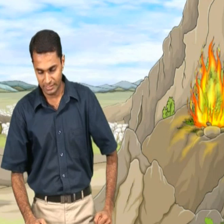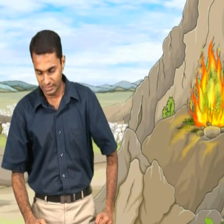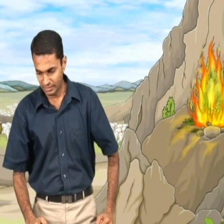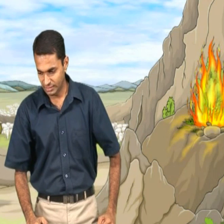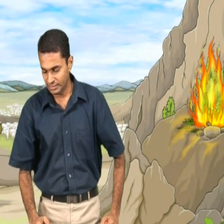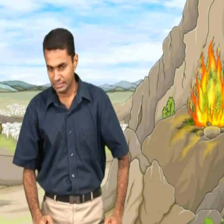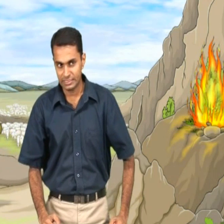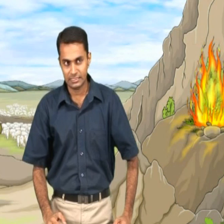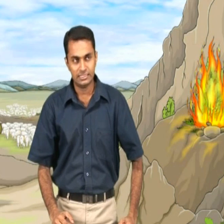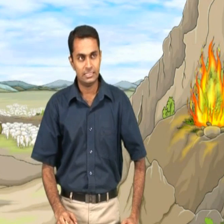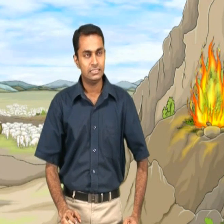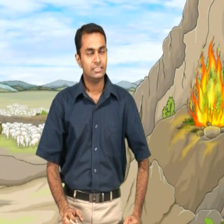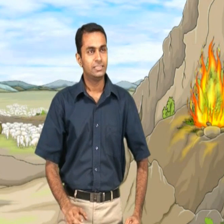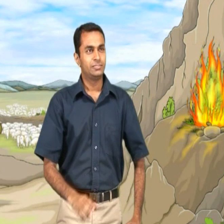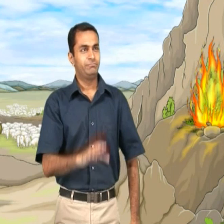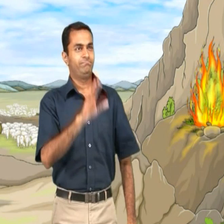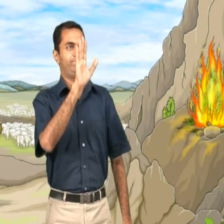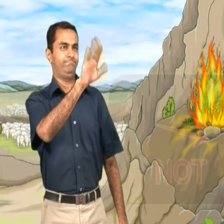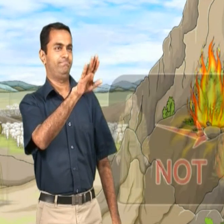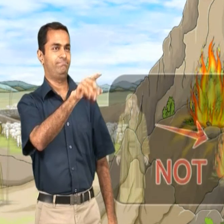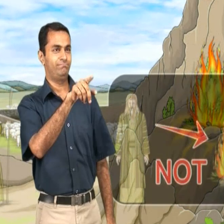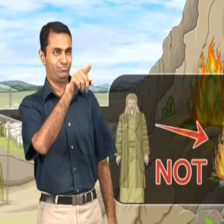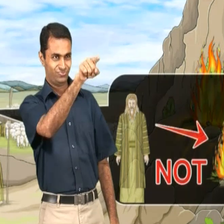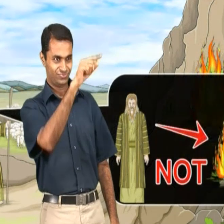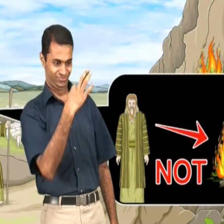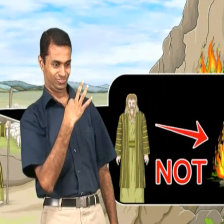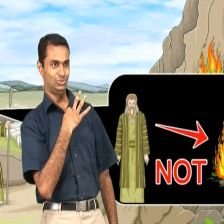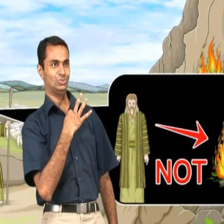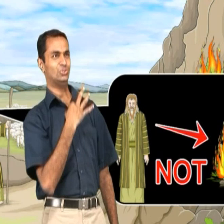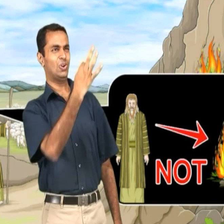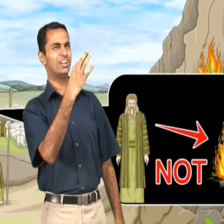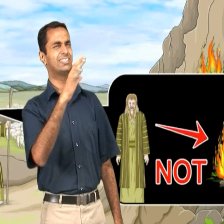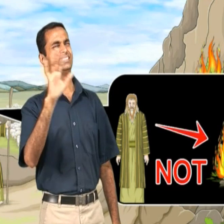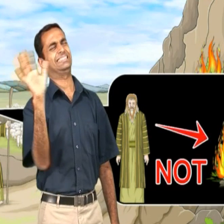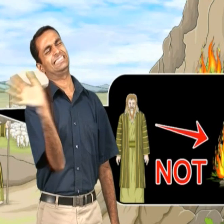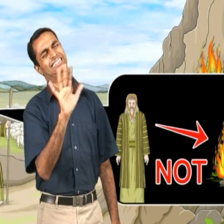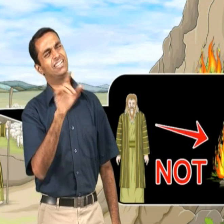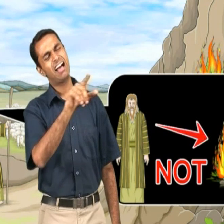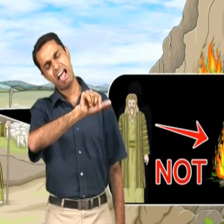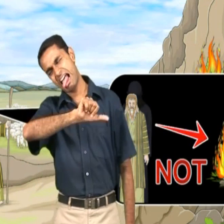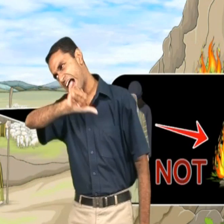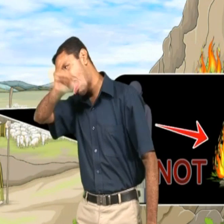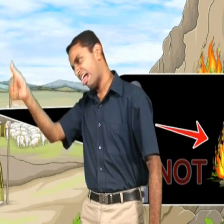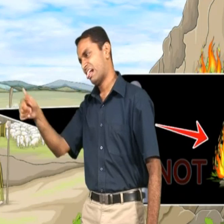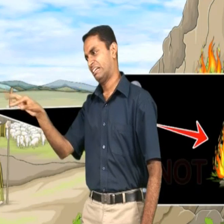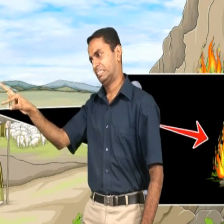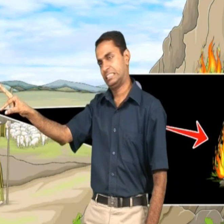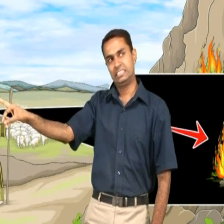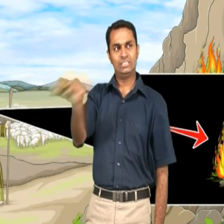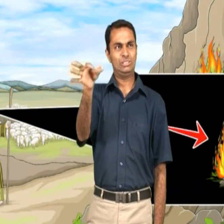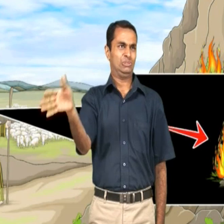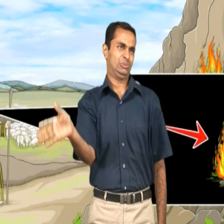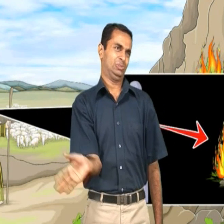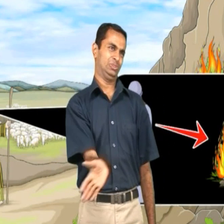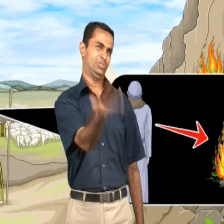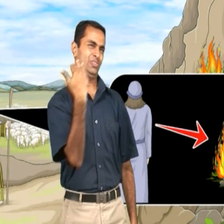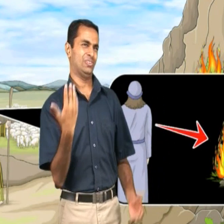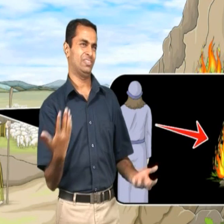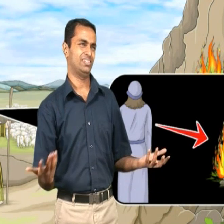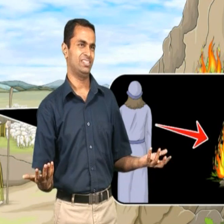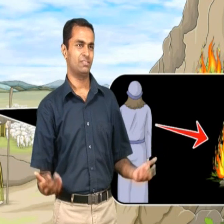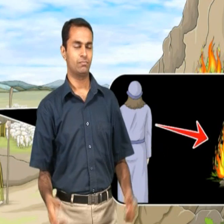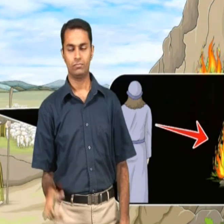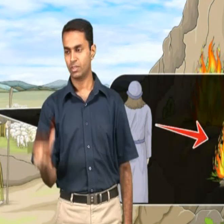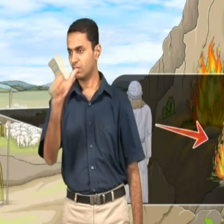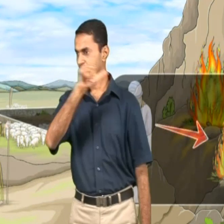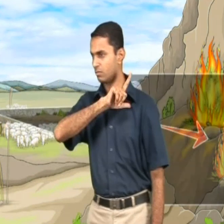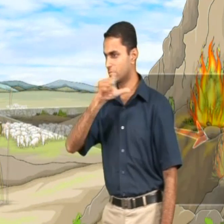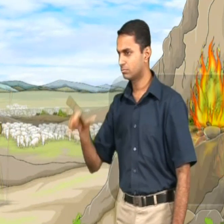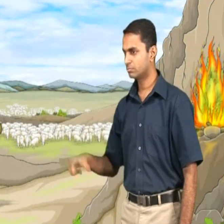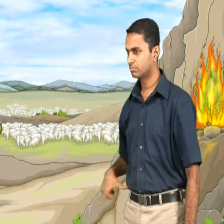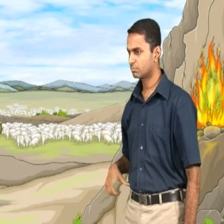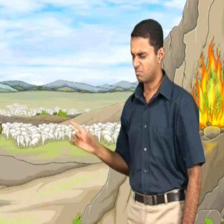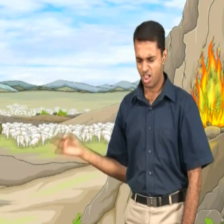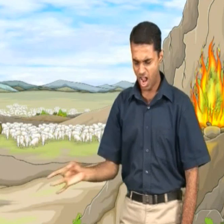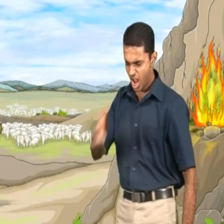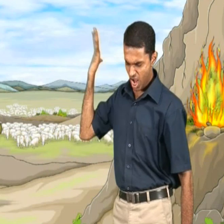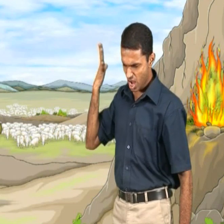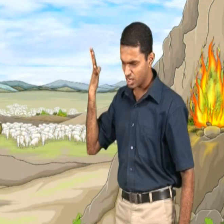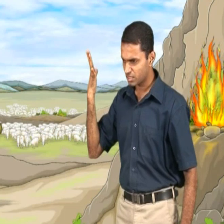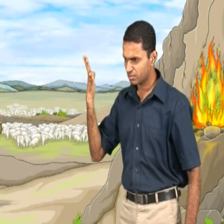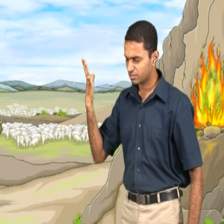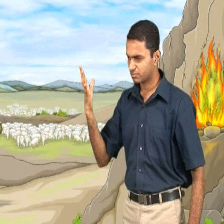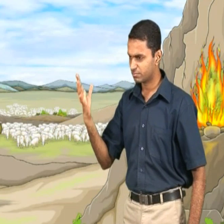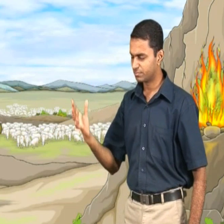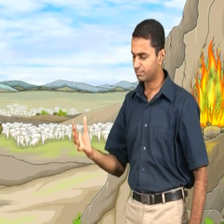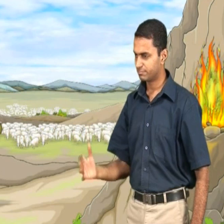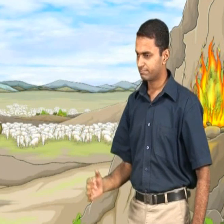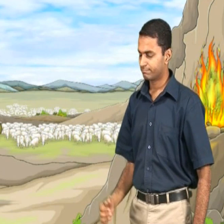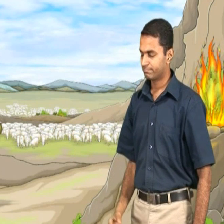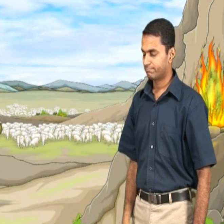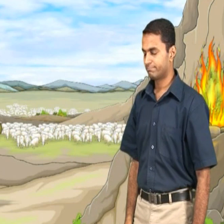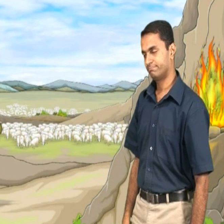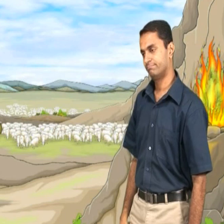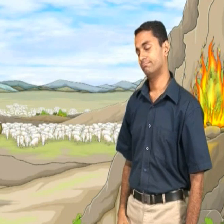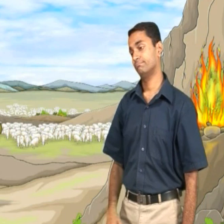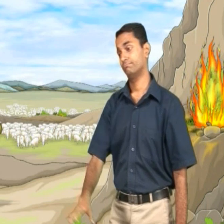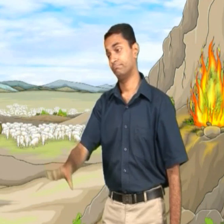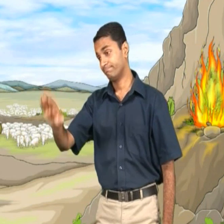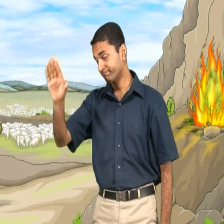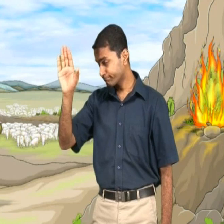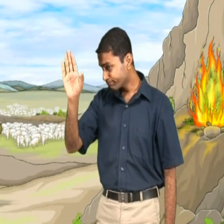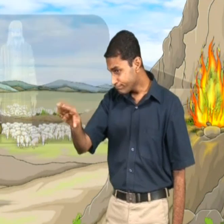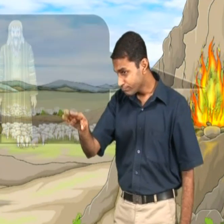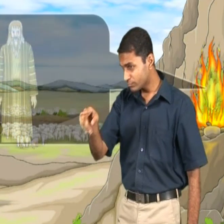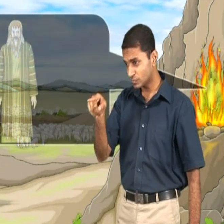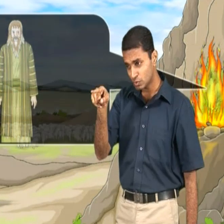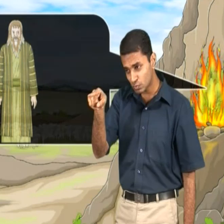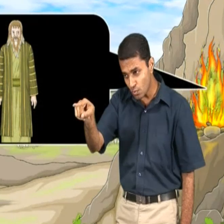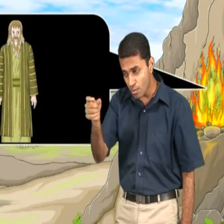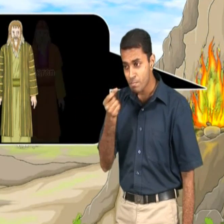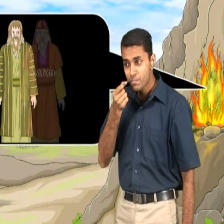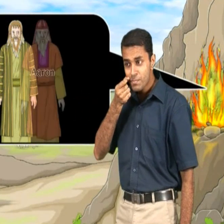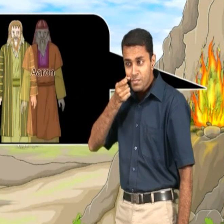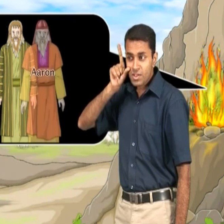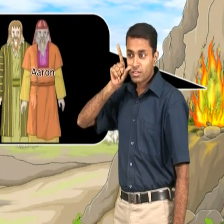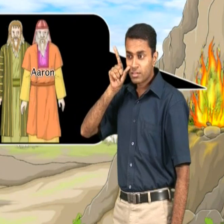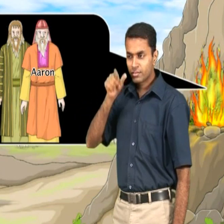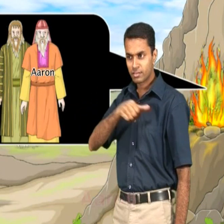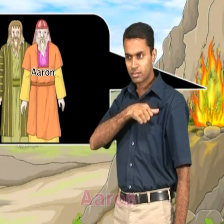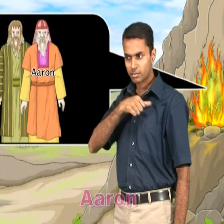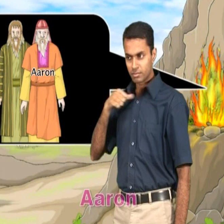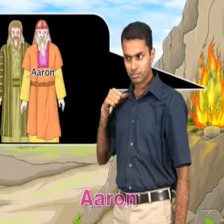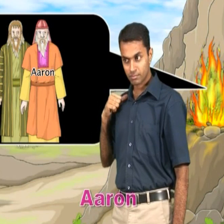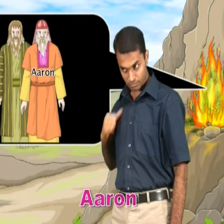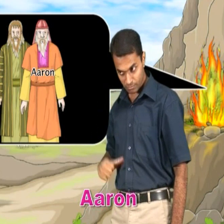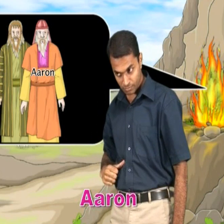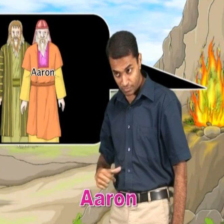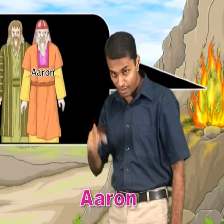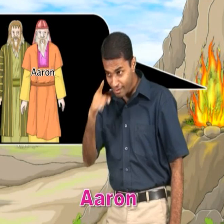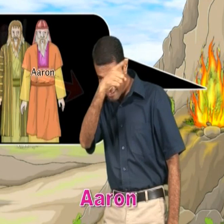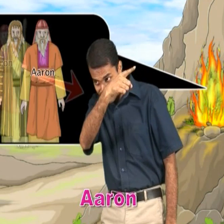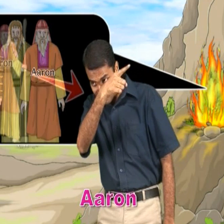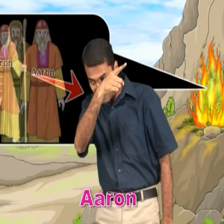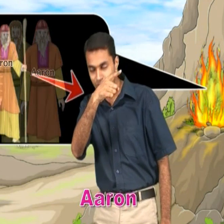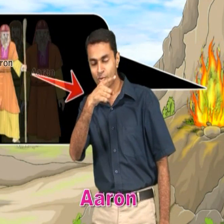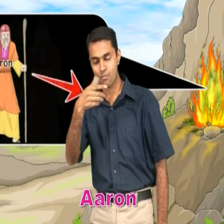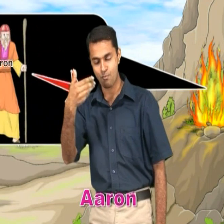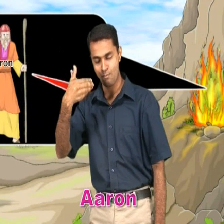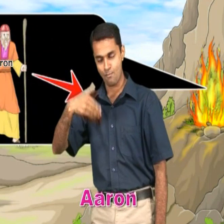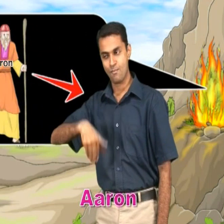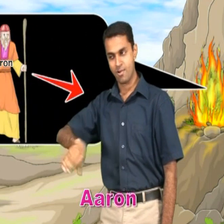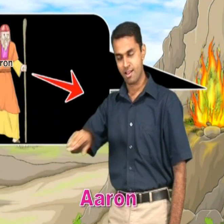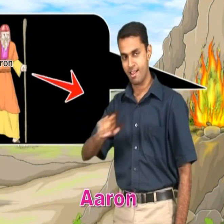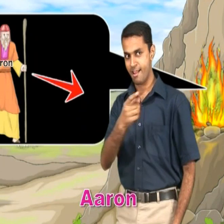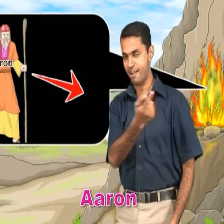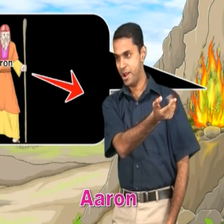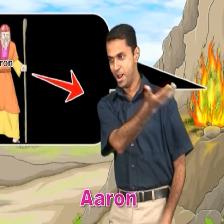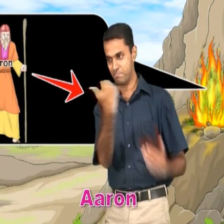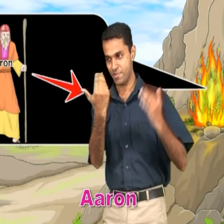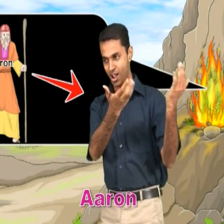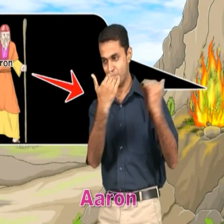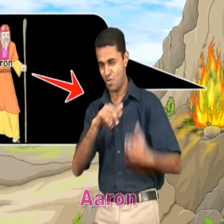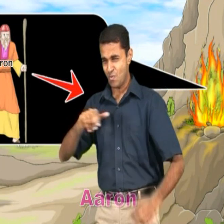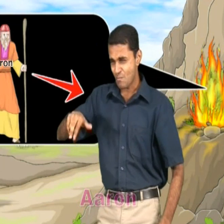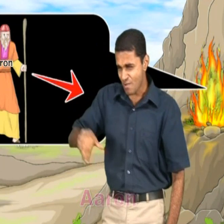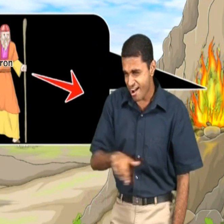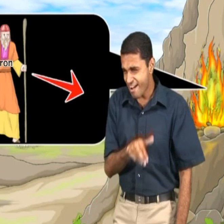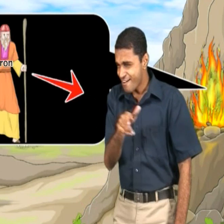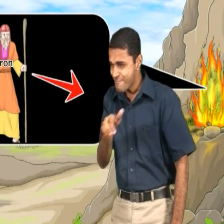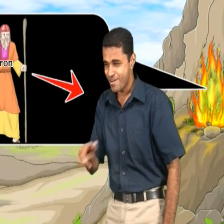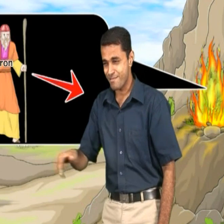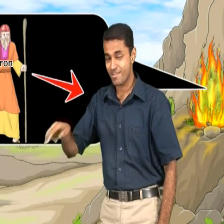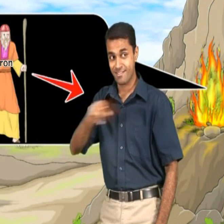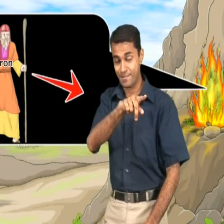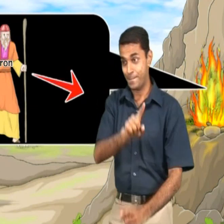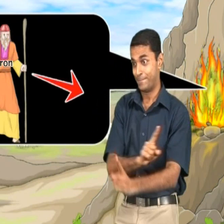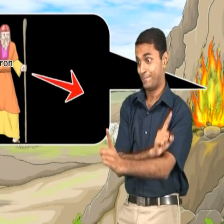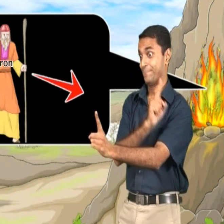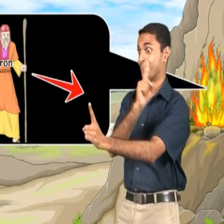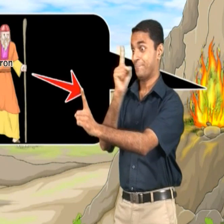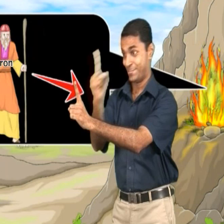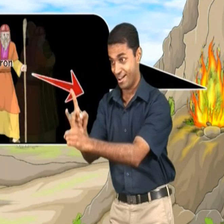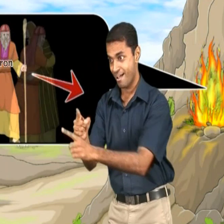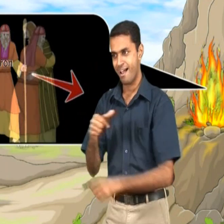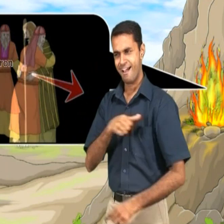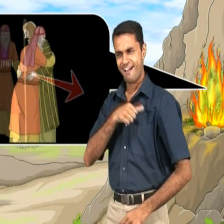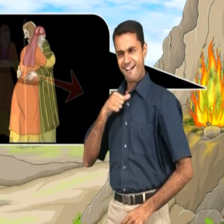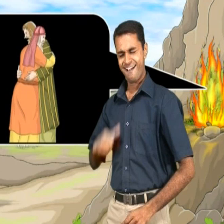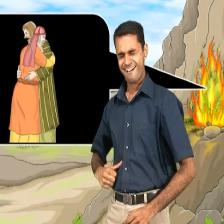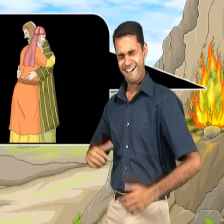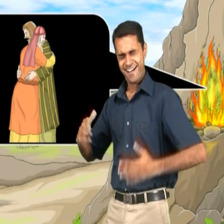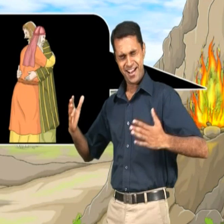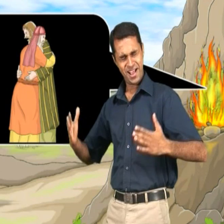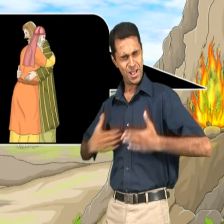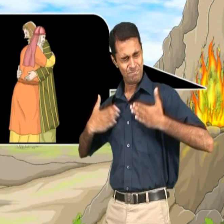But Moses replied, “Please, Lord, send someone else.” Then the anger of the LORD burned against Moses, and He said, “Is not Aaron the Levite your brother? I know that he can speak well, and he is now on his way to meet you.